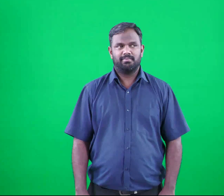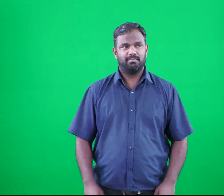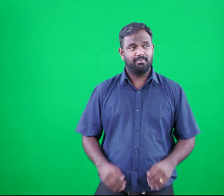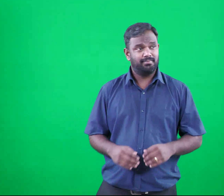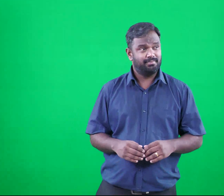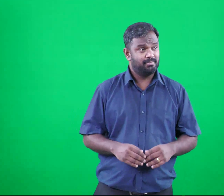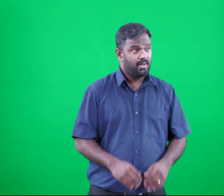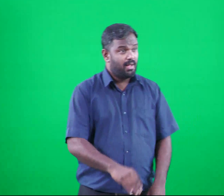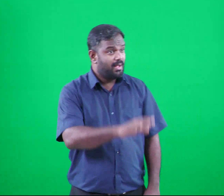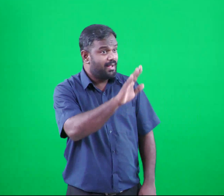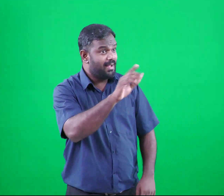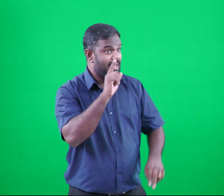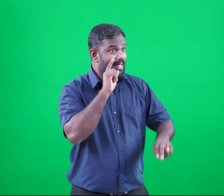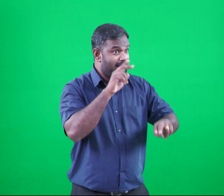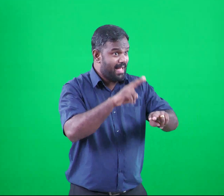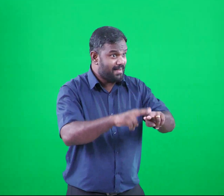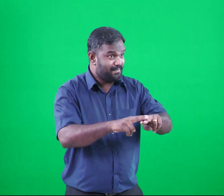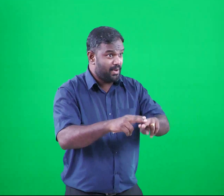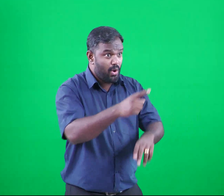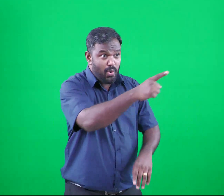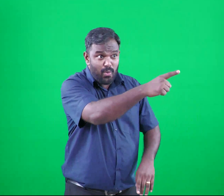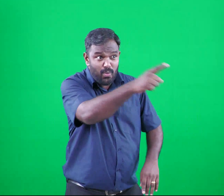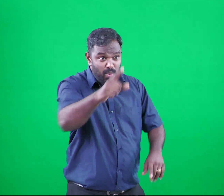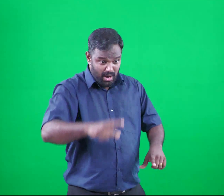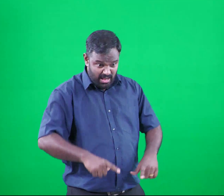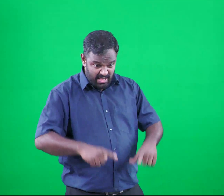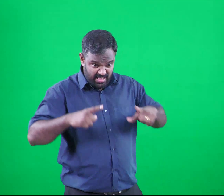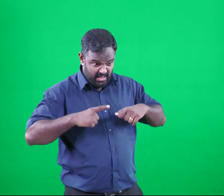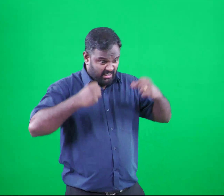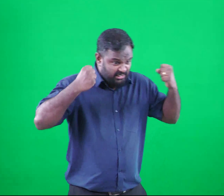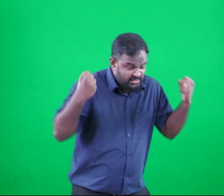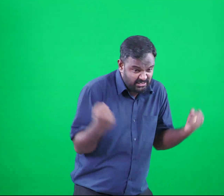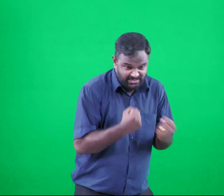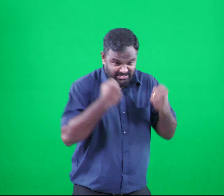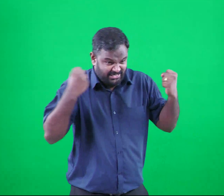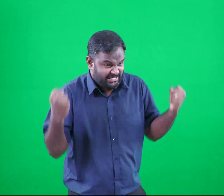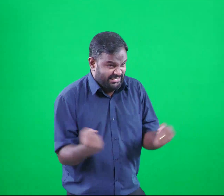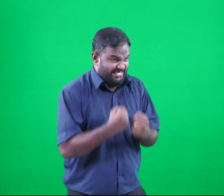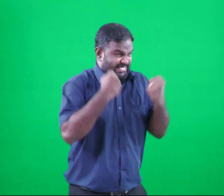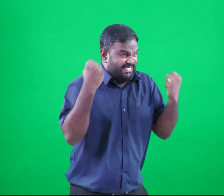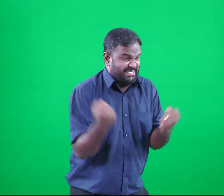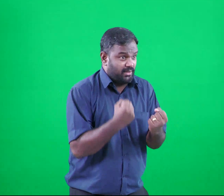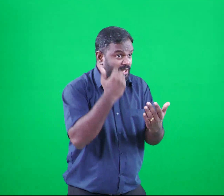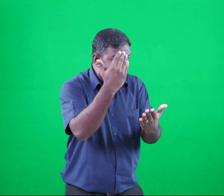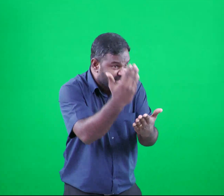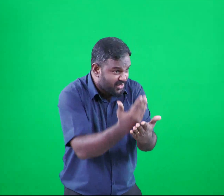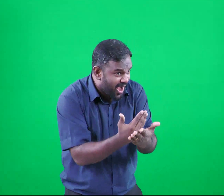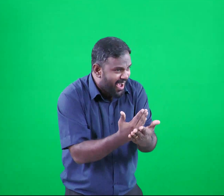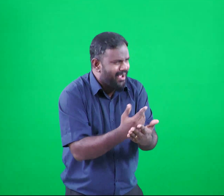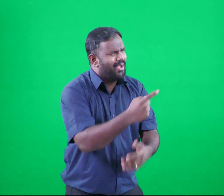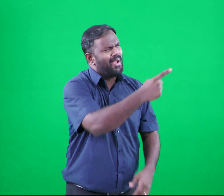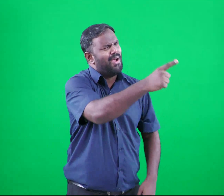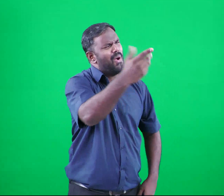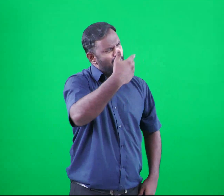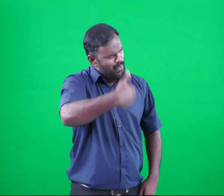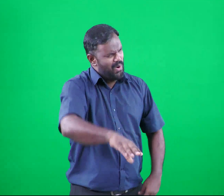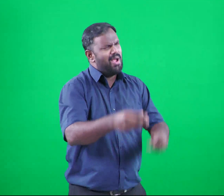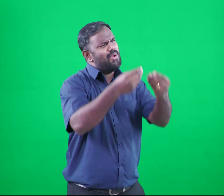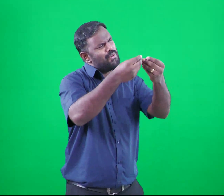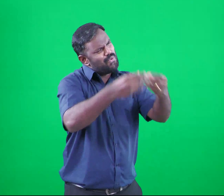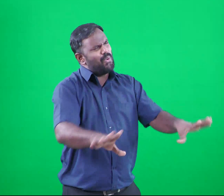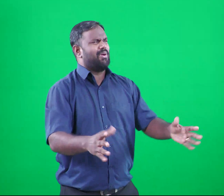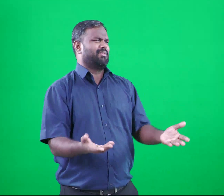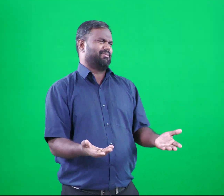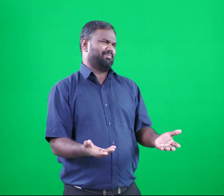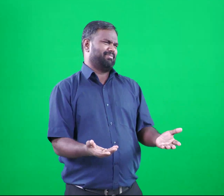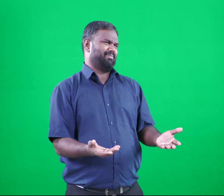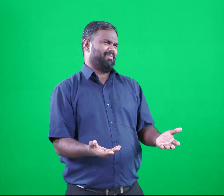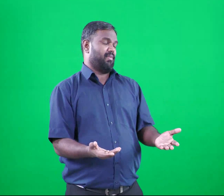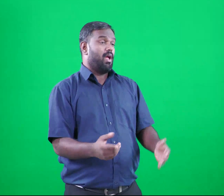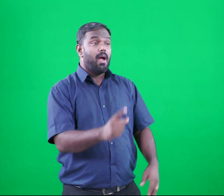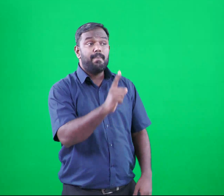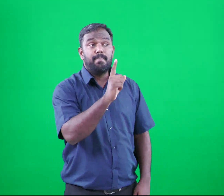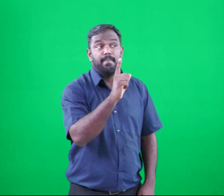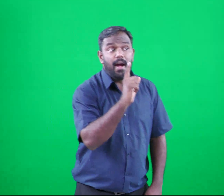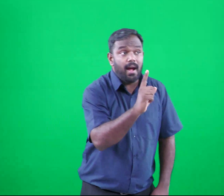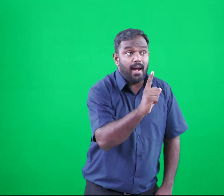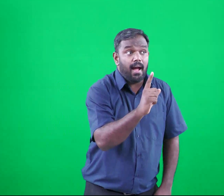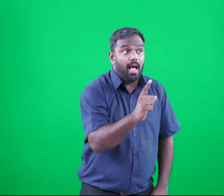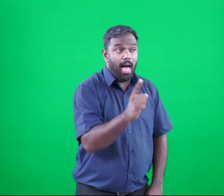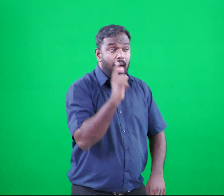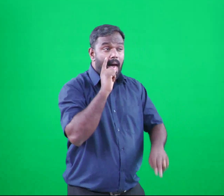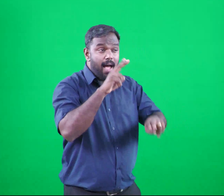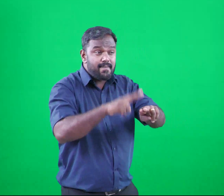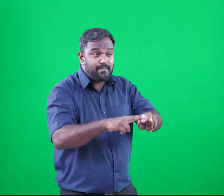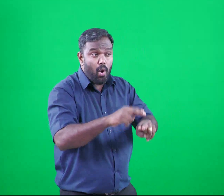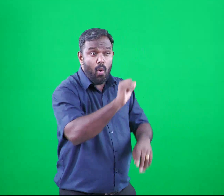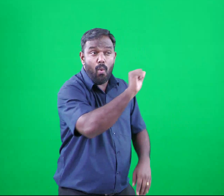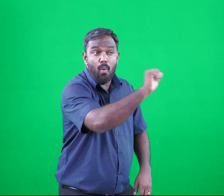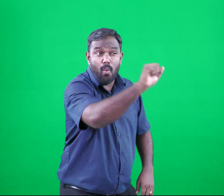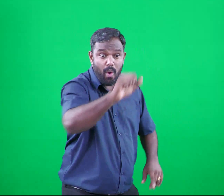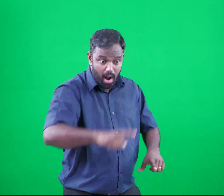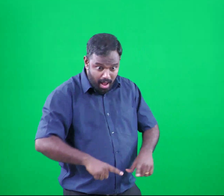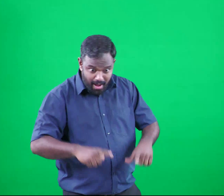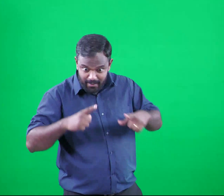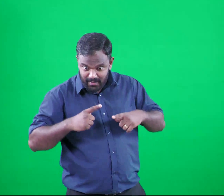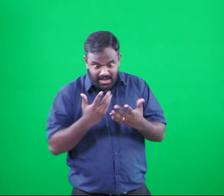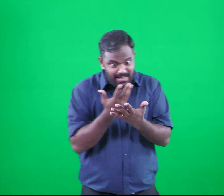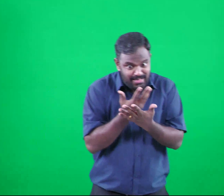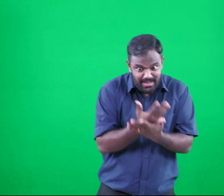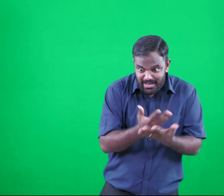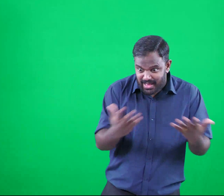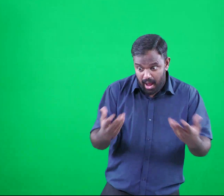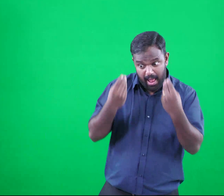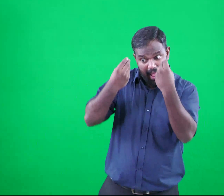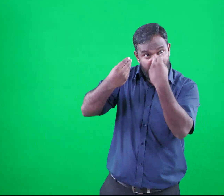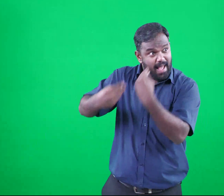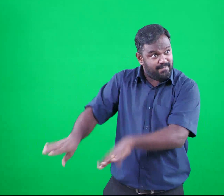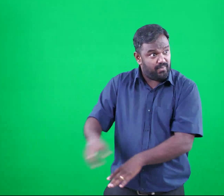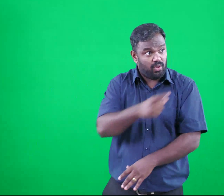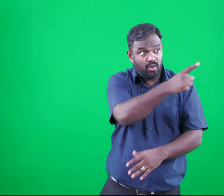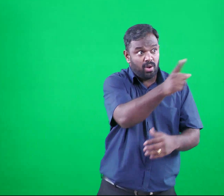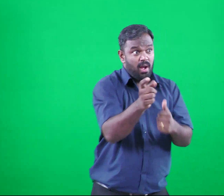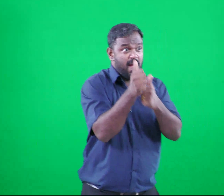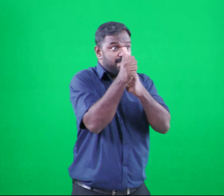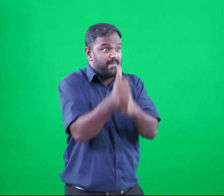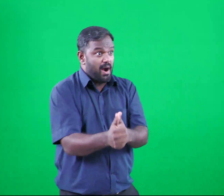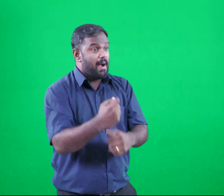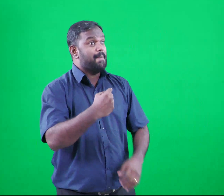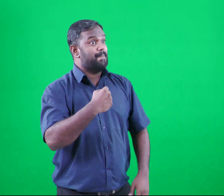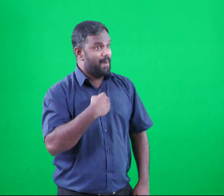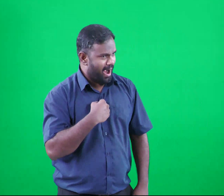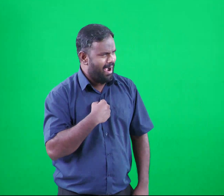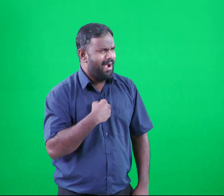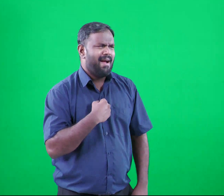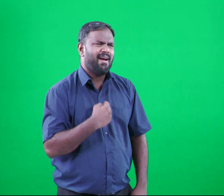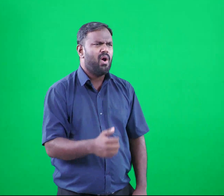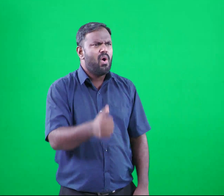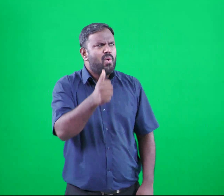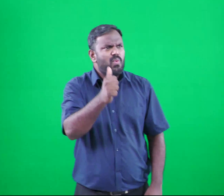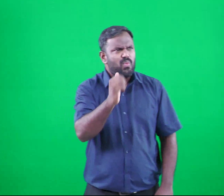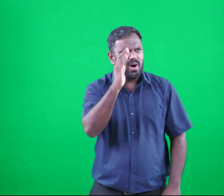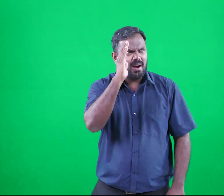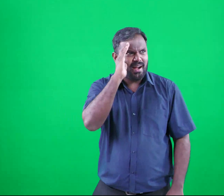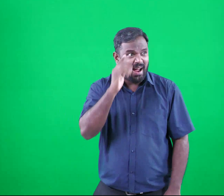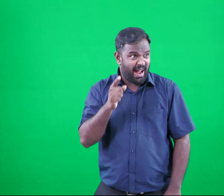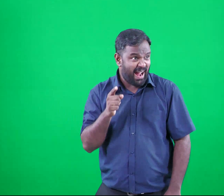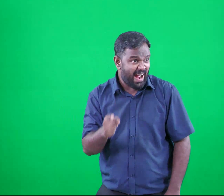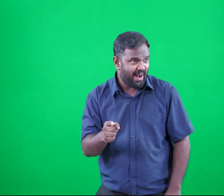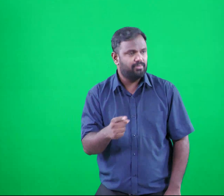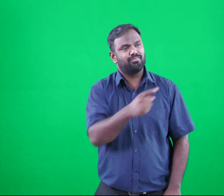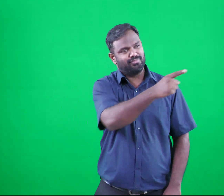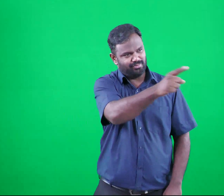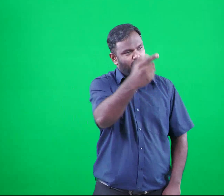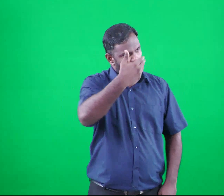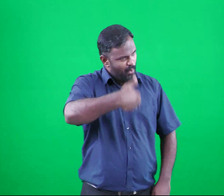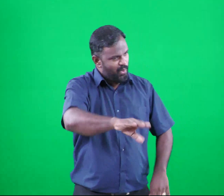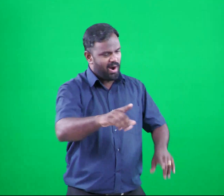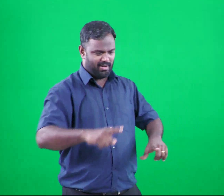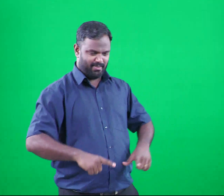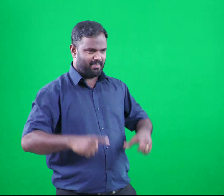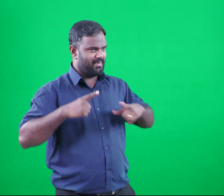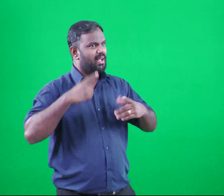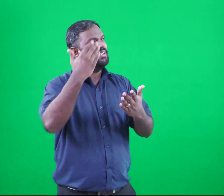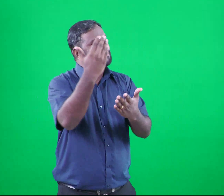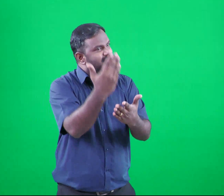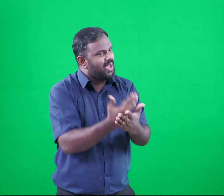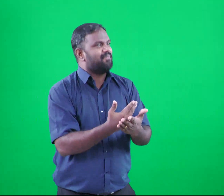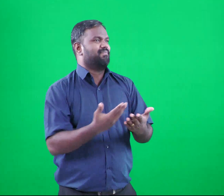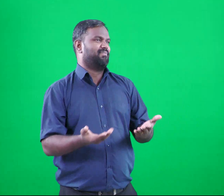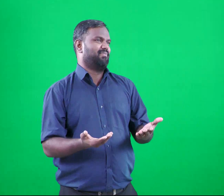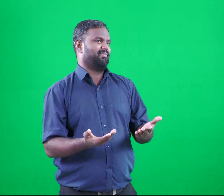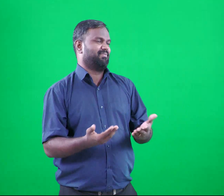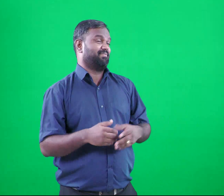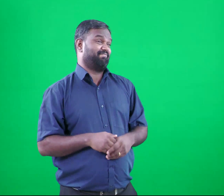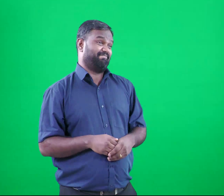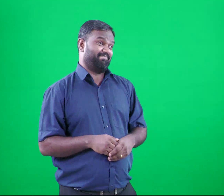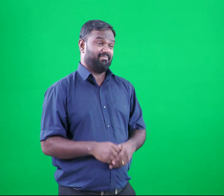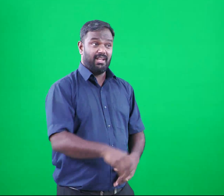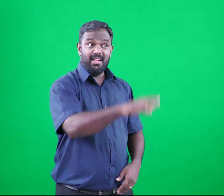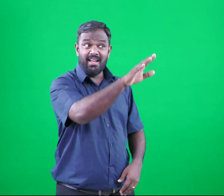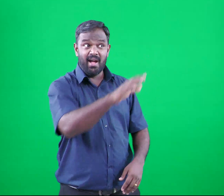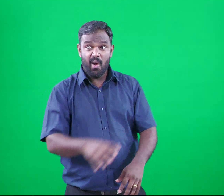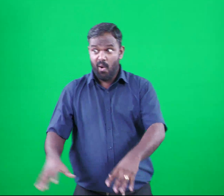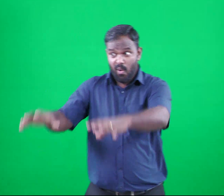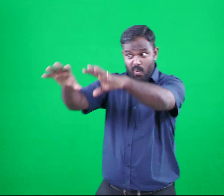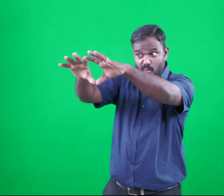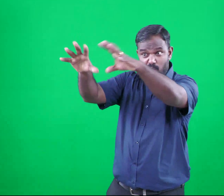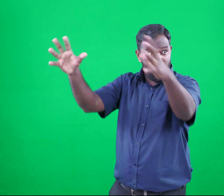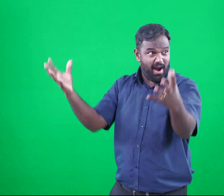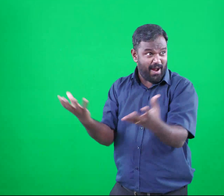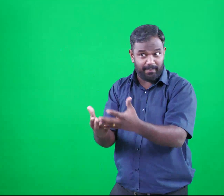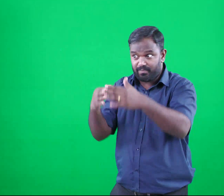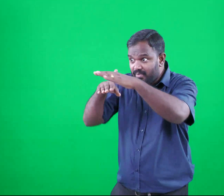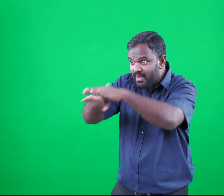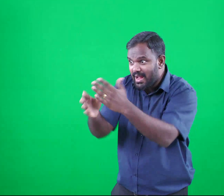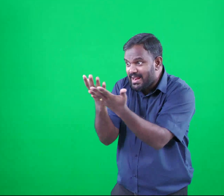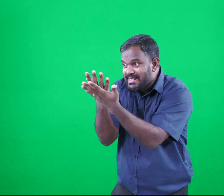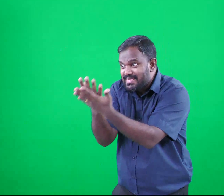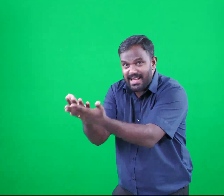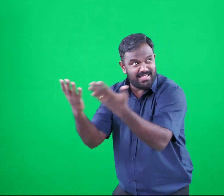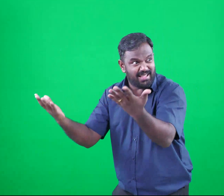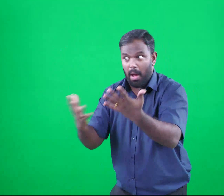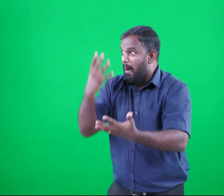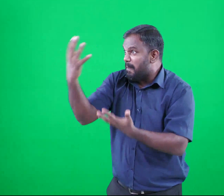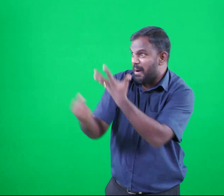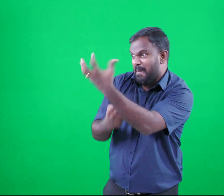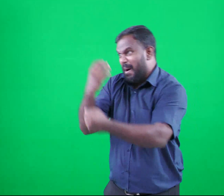For whoever wants to save his life will lose it, but whoever loses his life for My sake and for the gospel will save it.